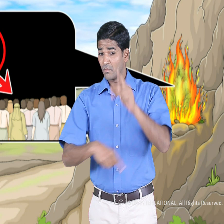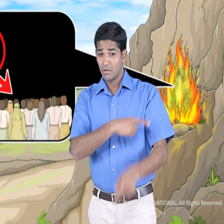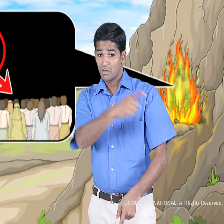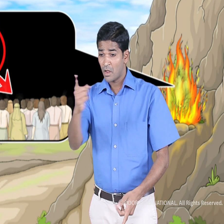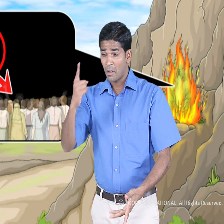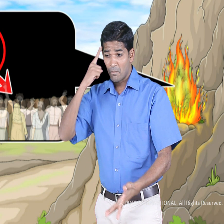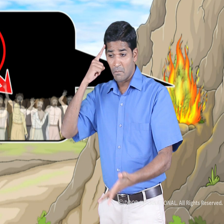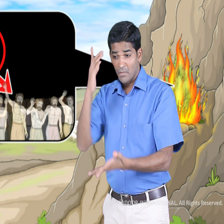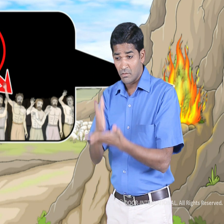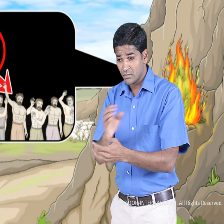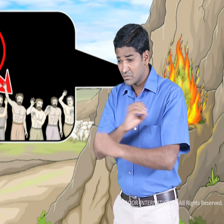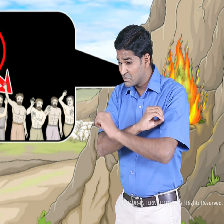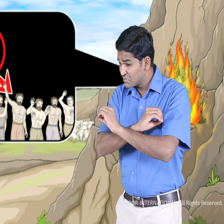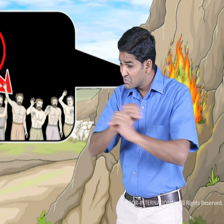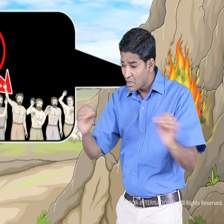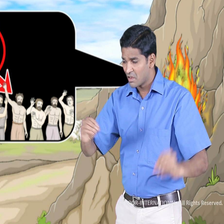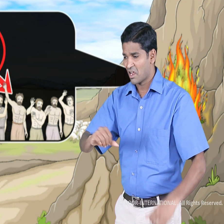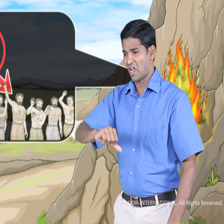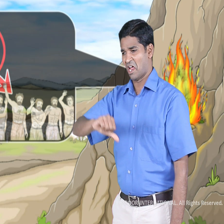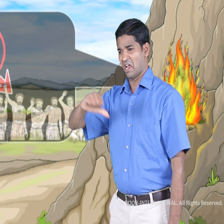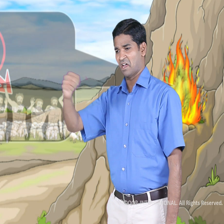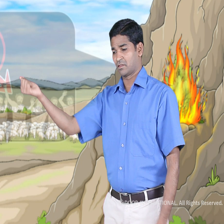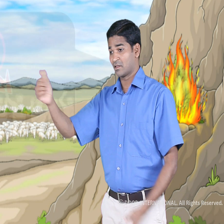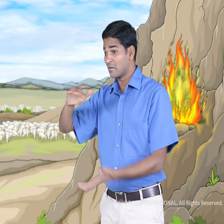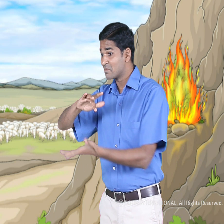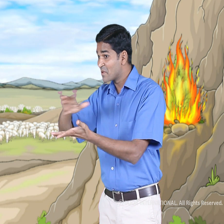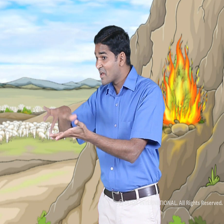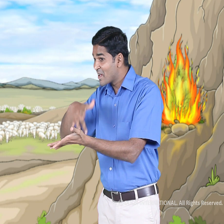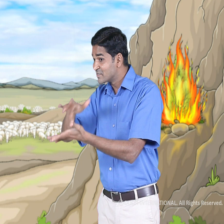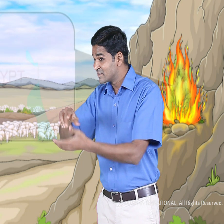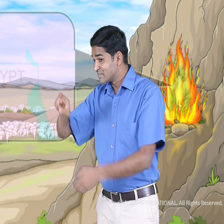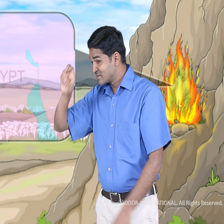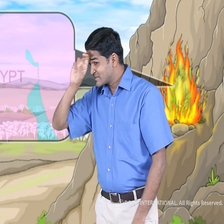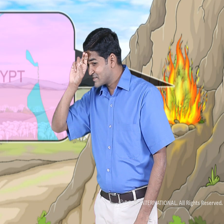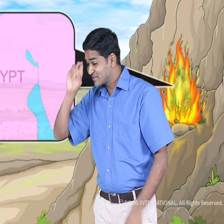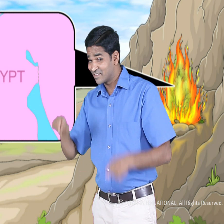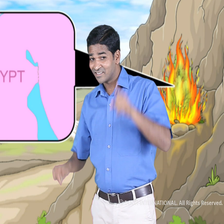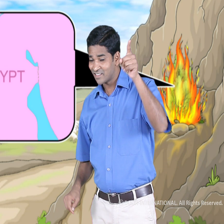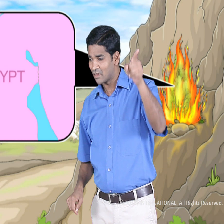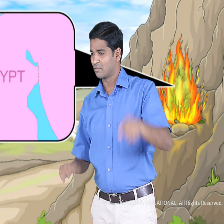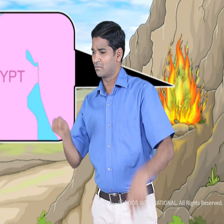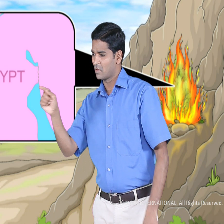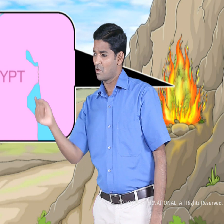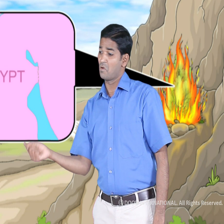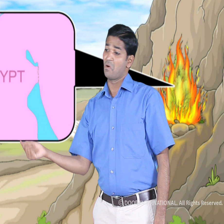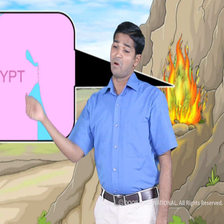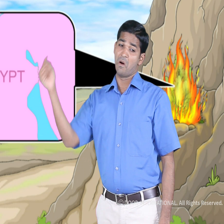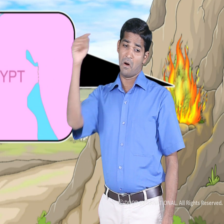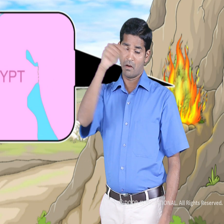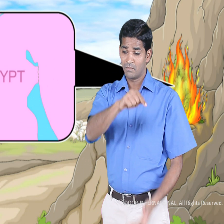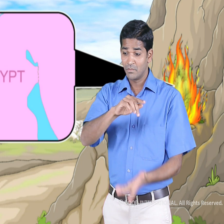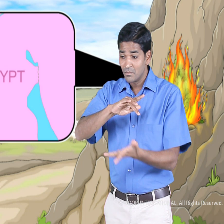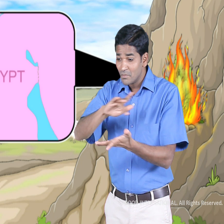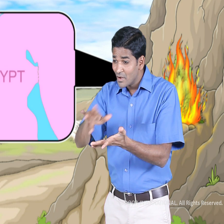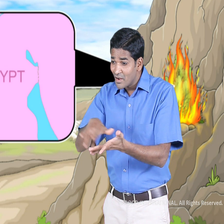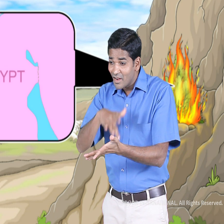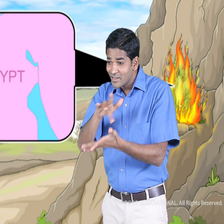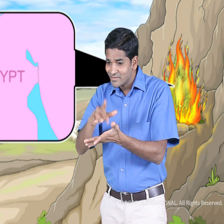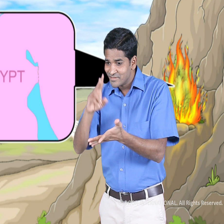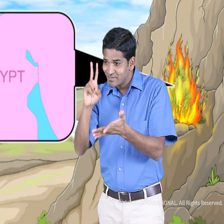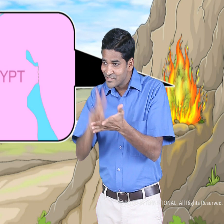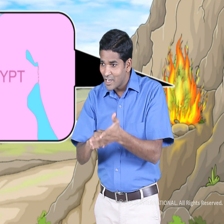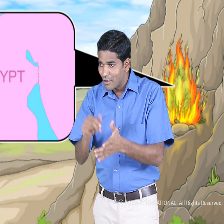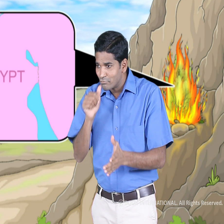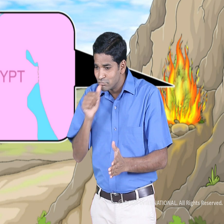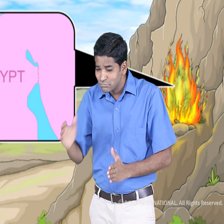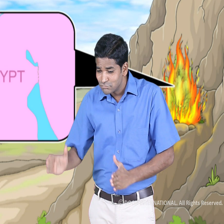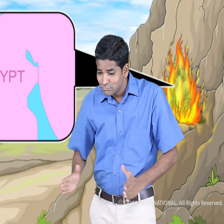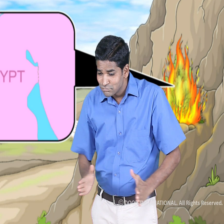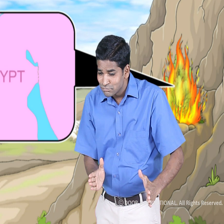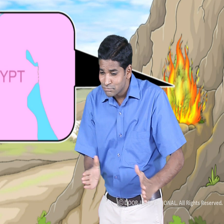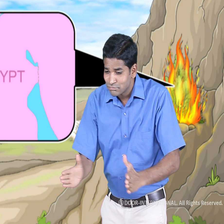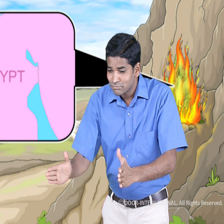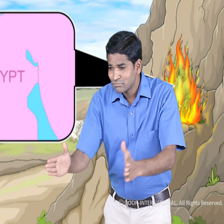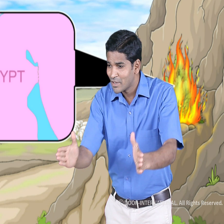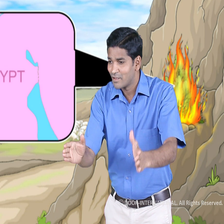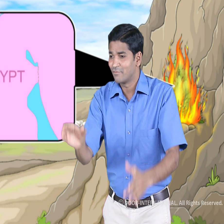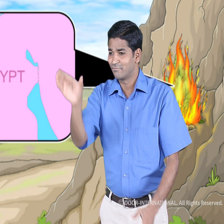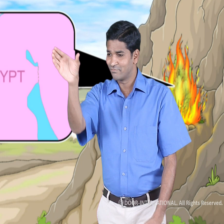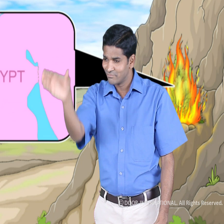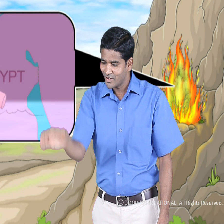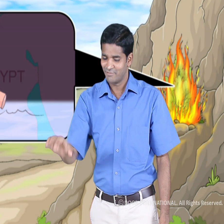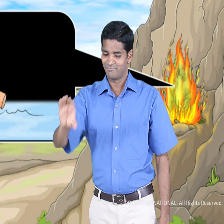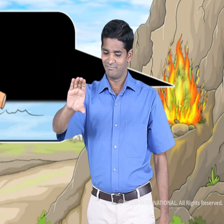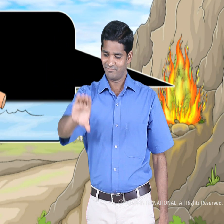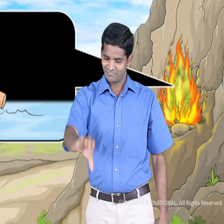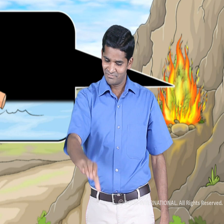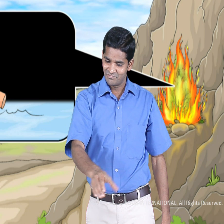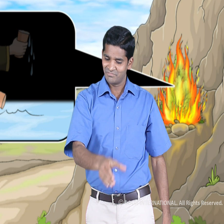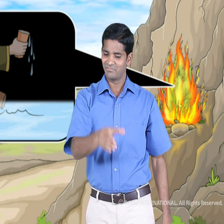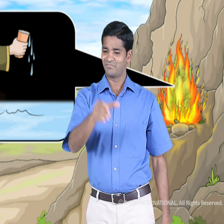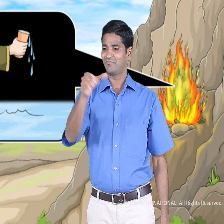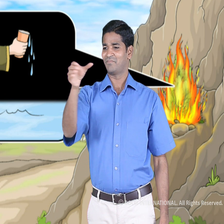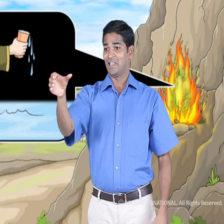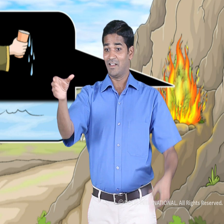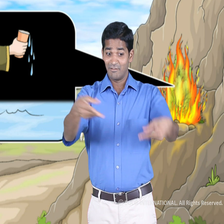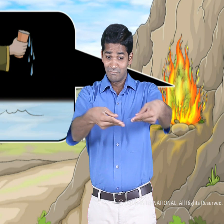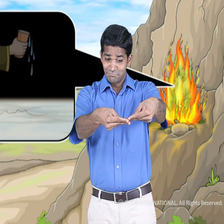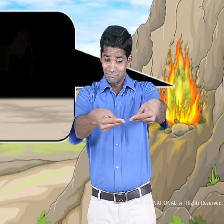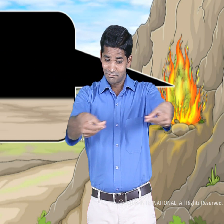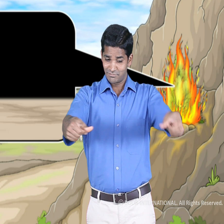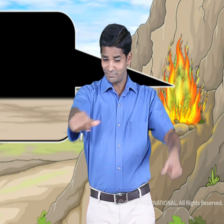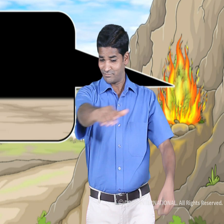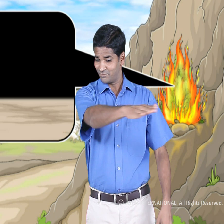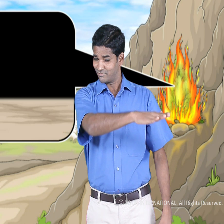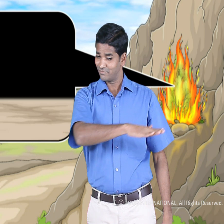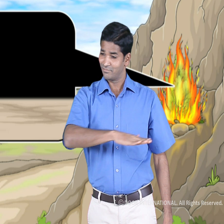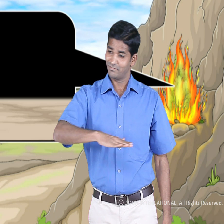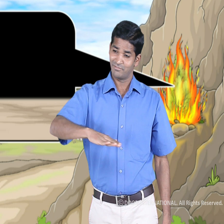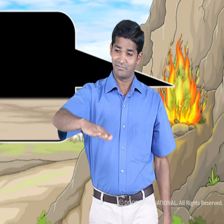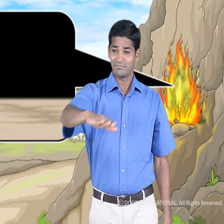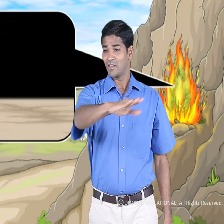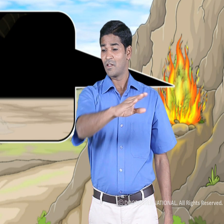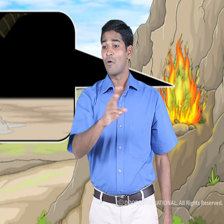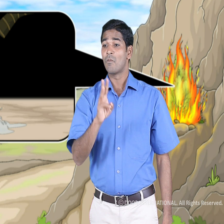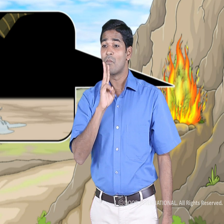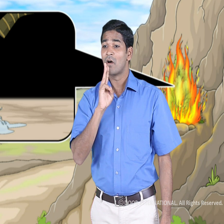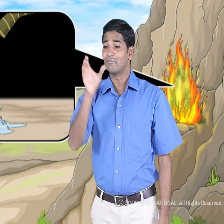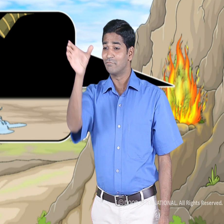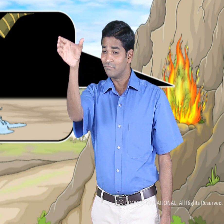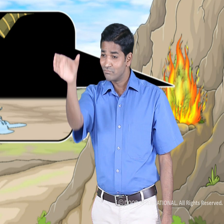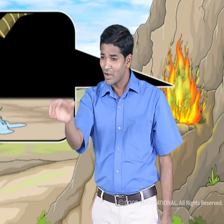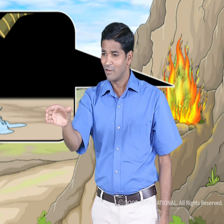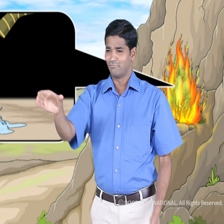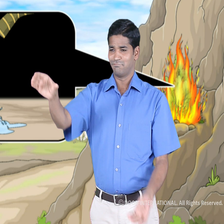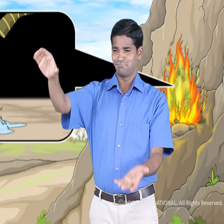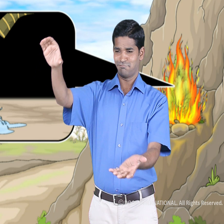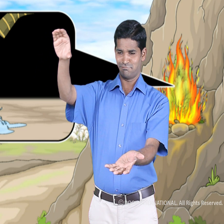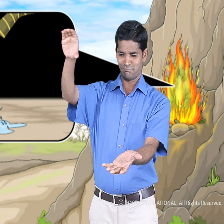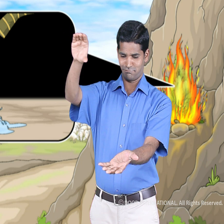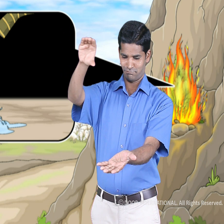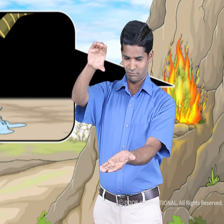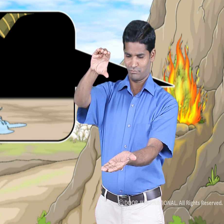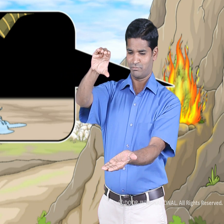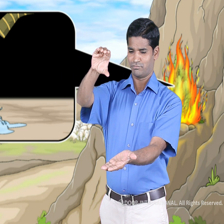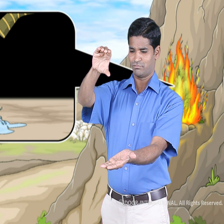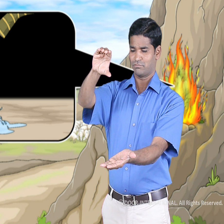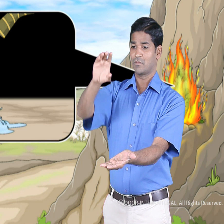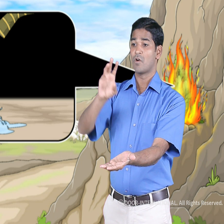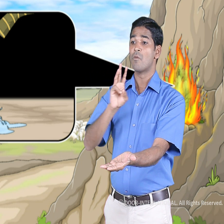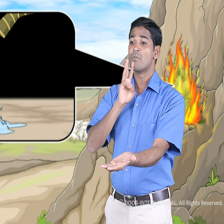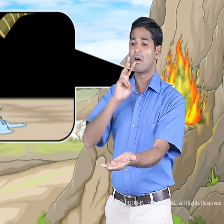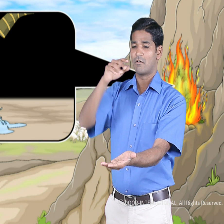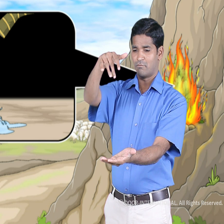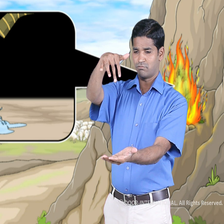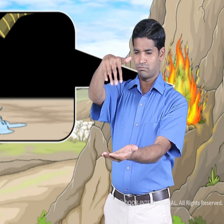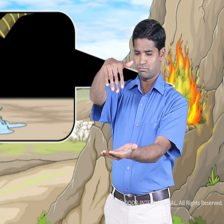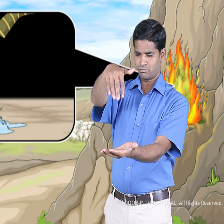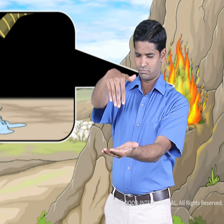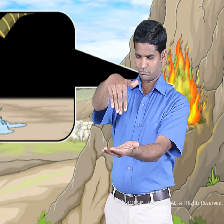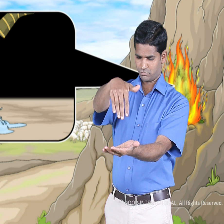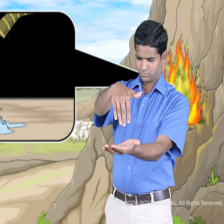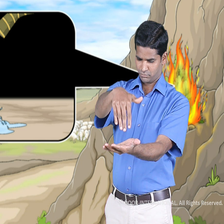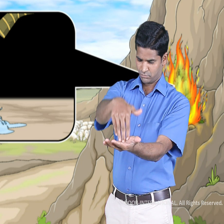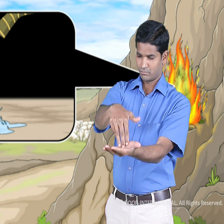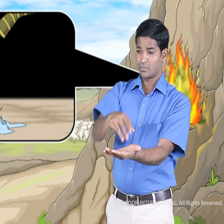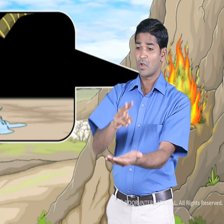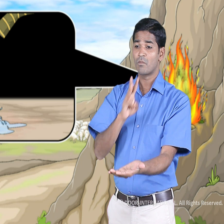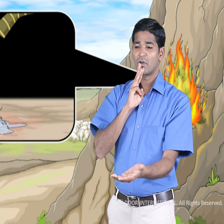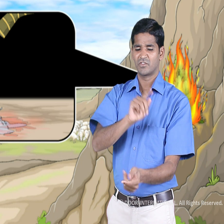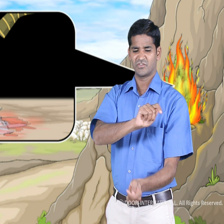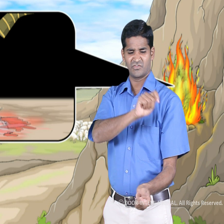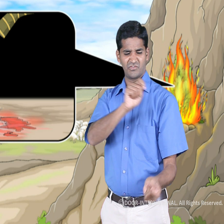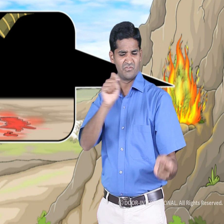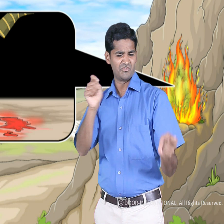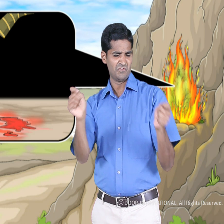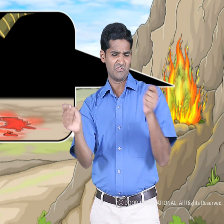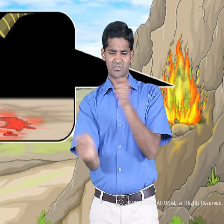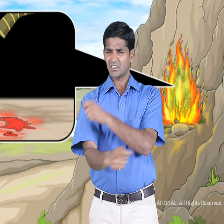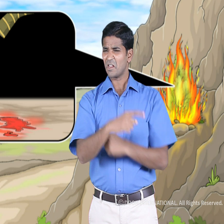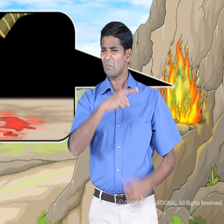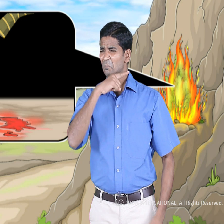But if they do not believe even these two signs or listen to your voice, take some water from the Nile and pour it on the dry ground.